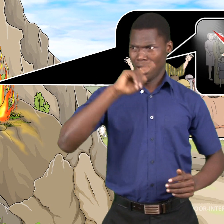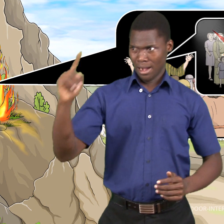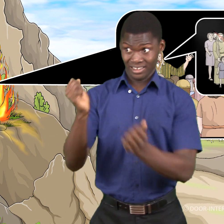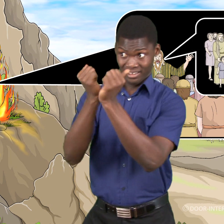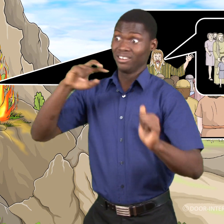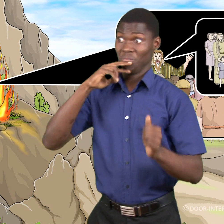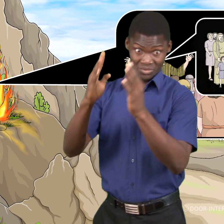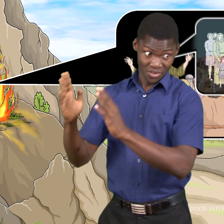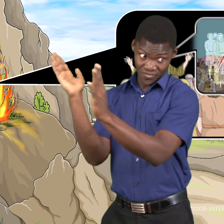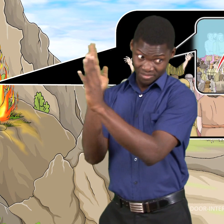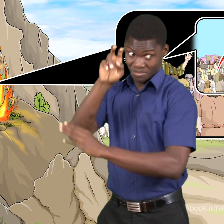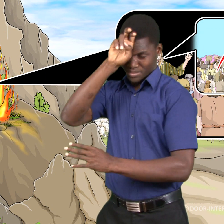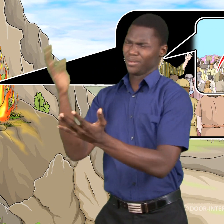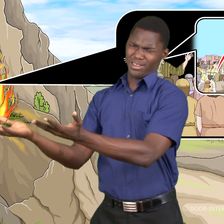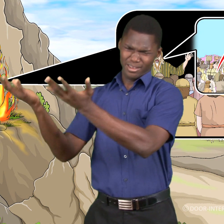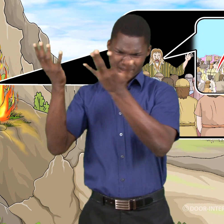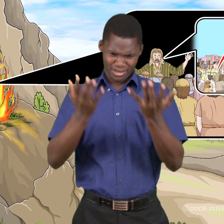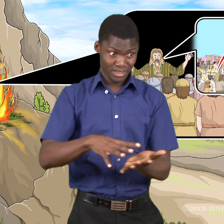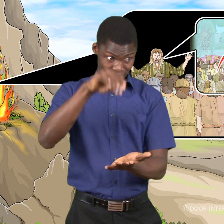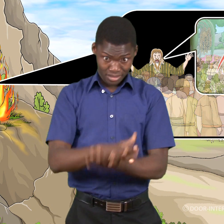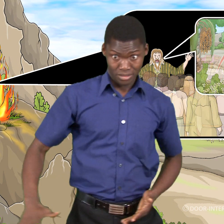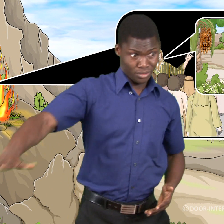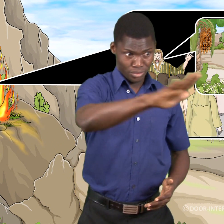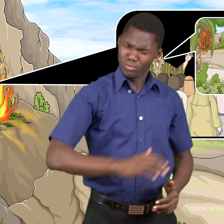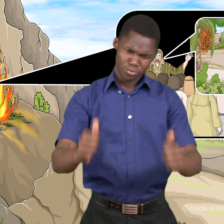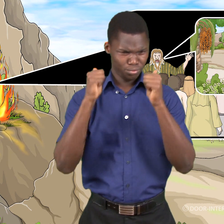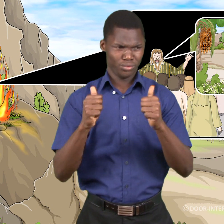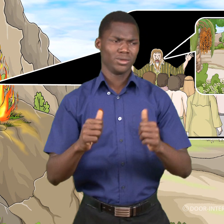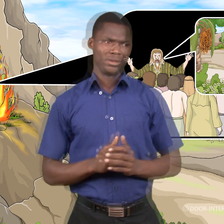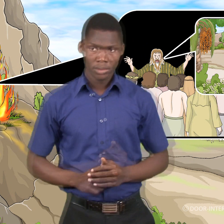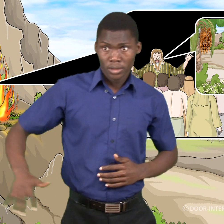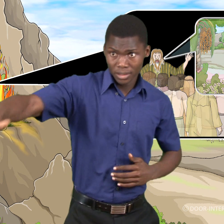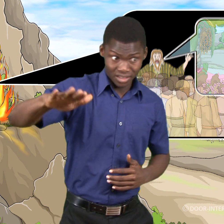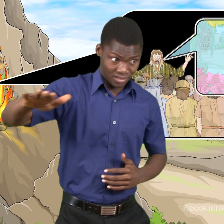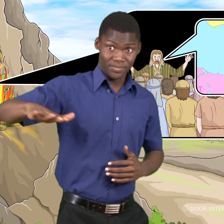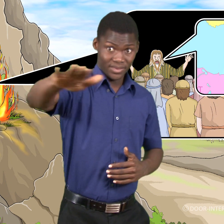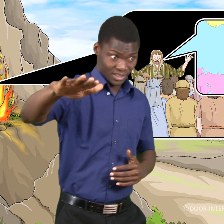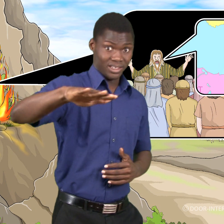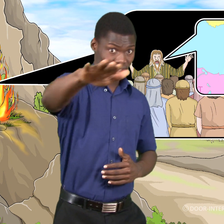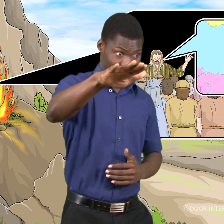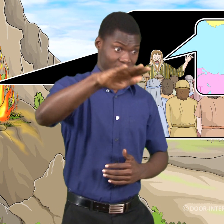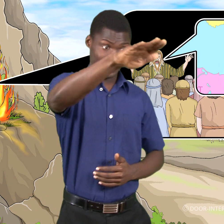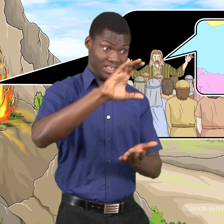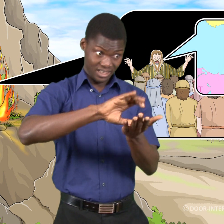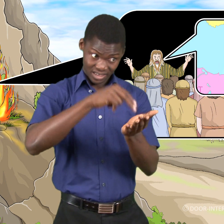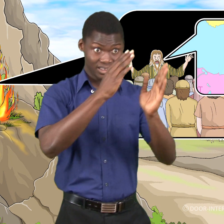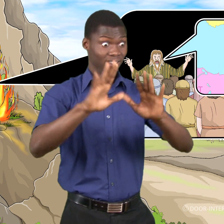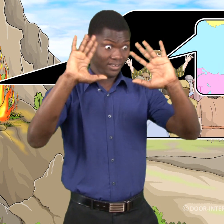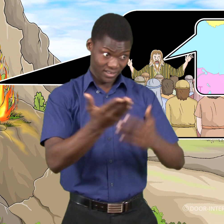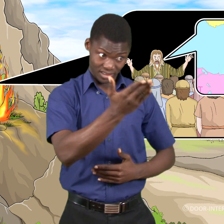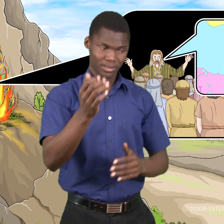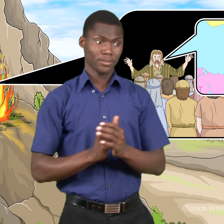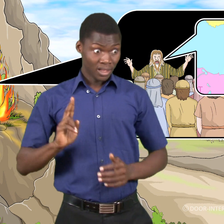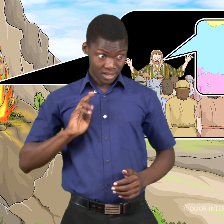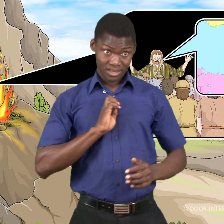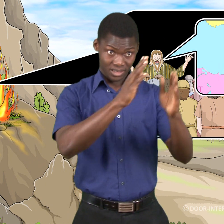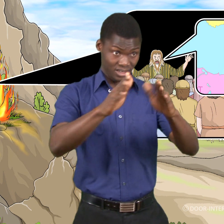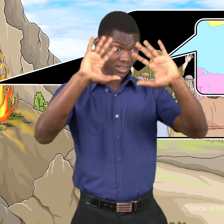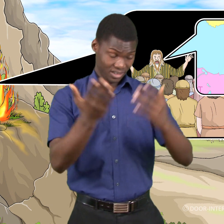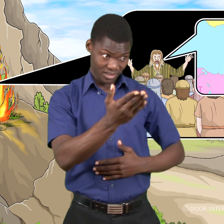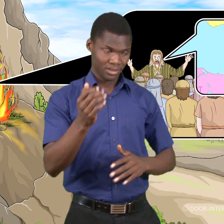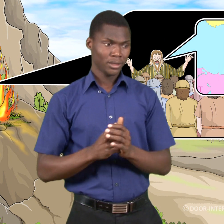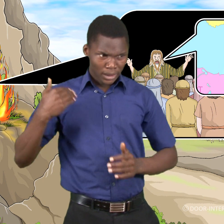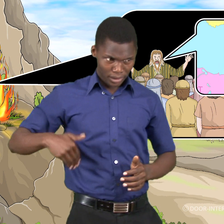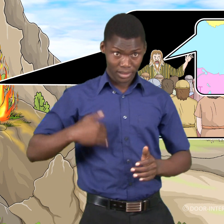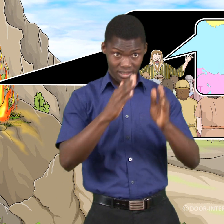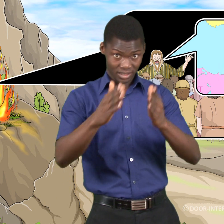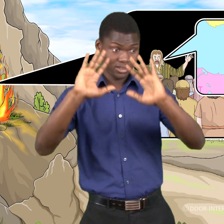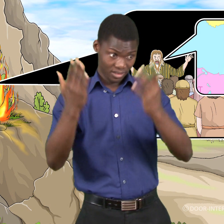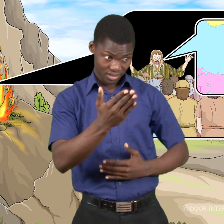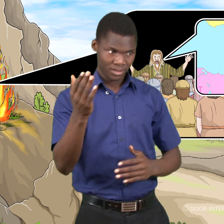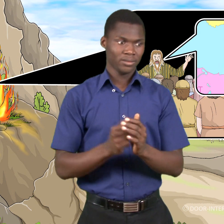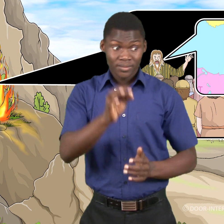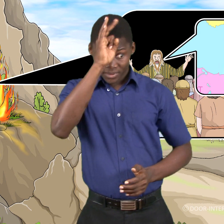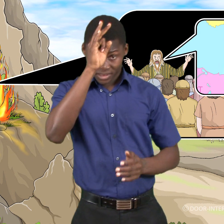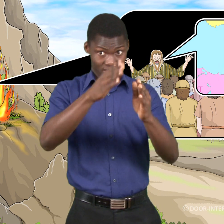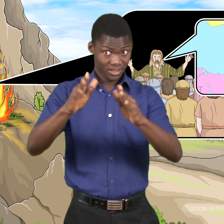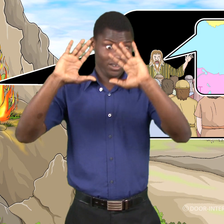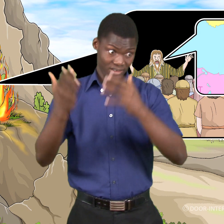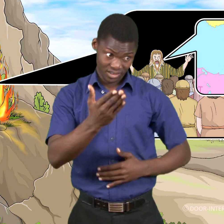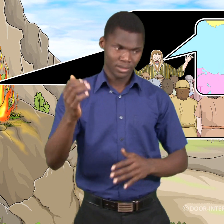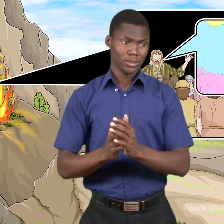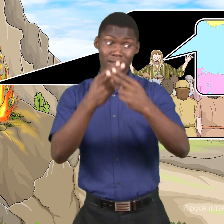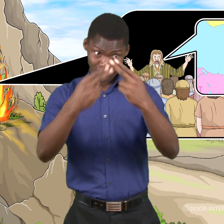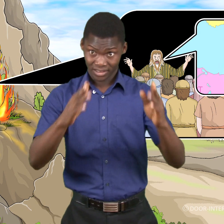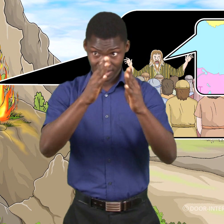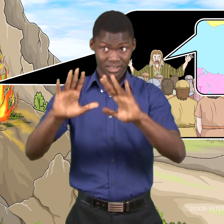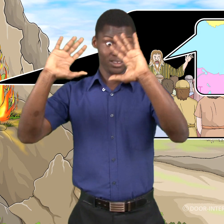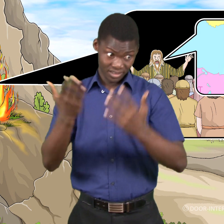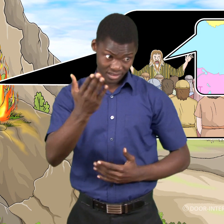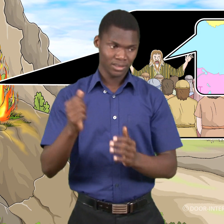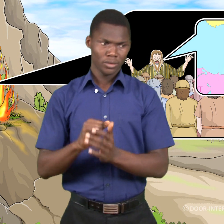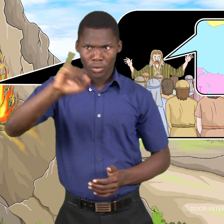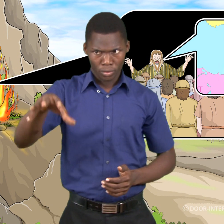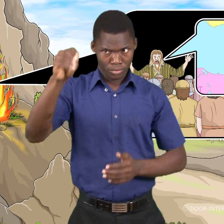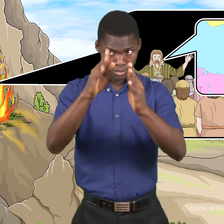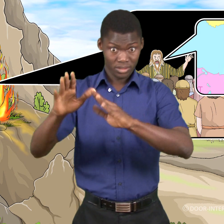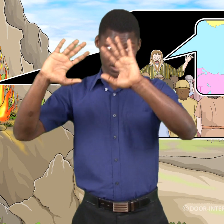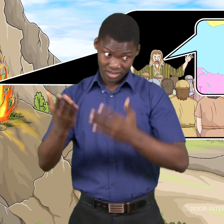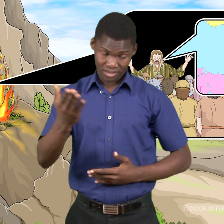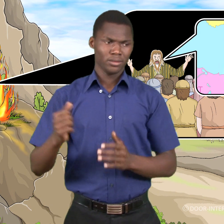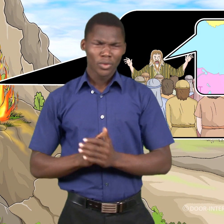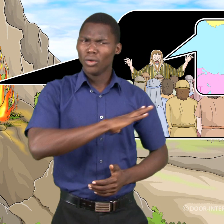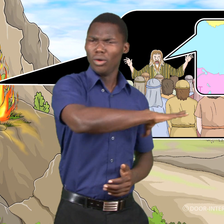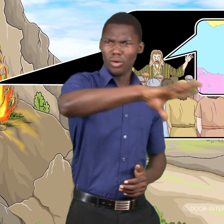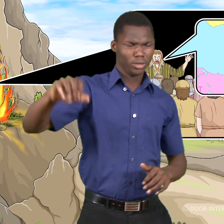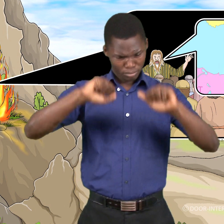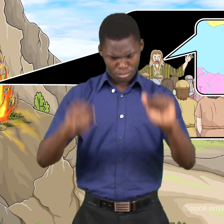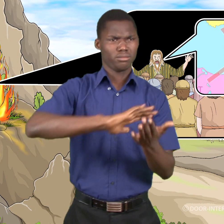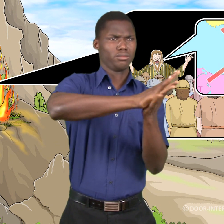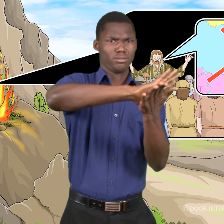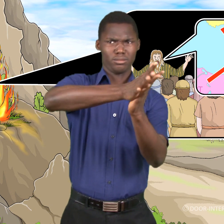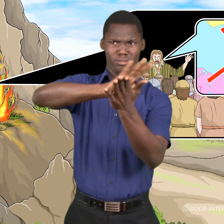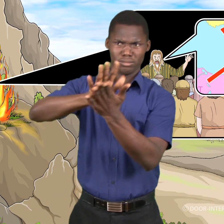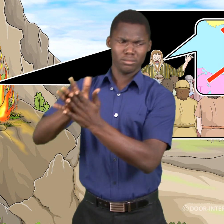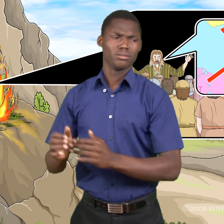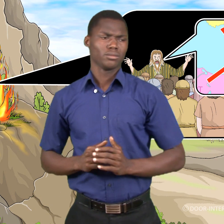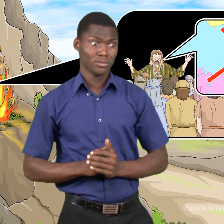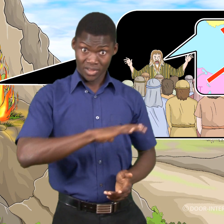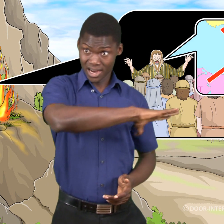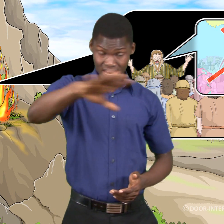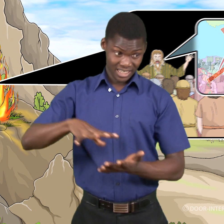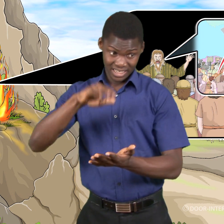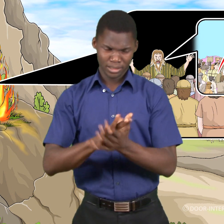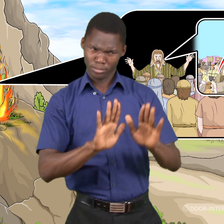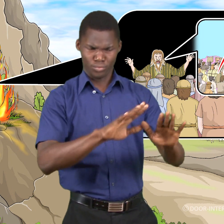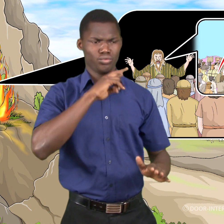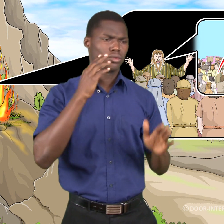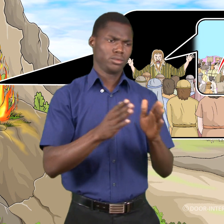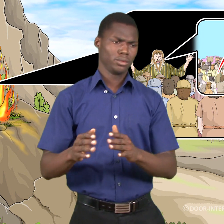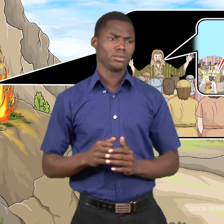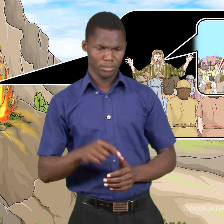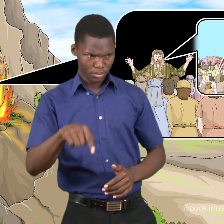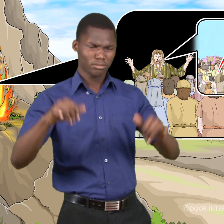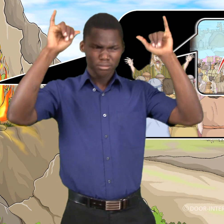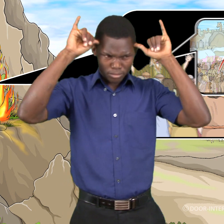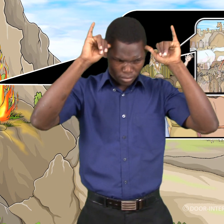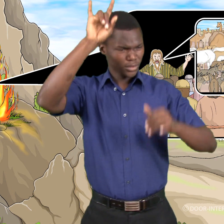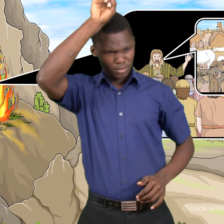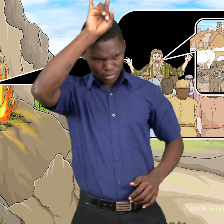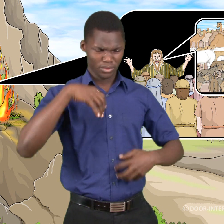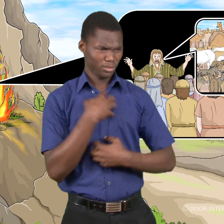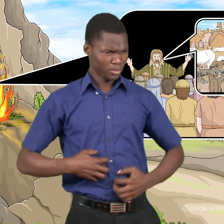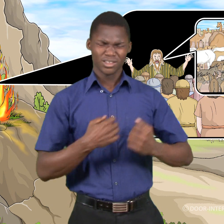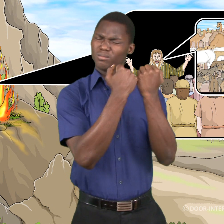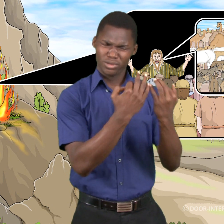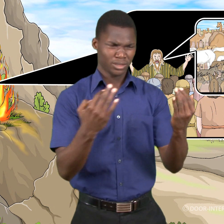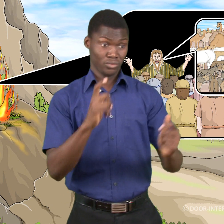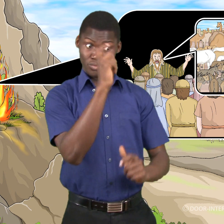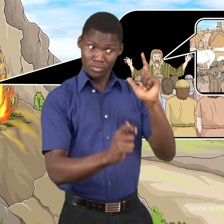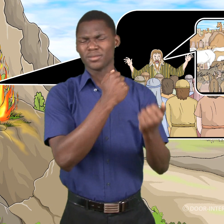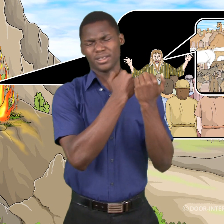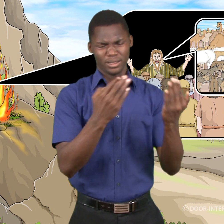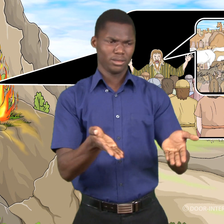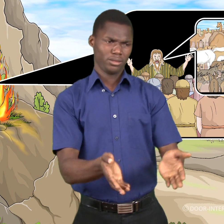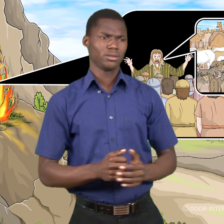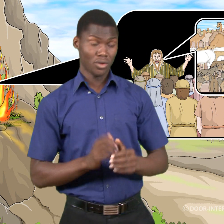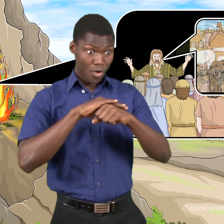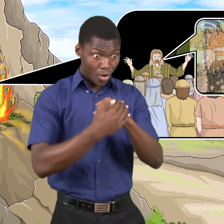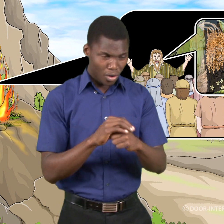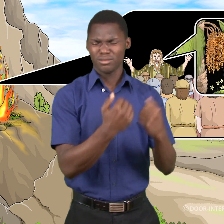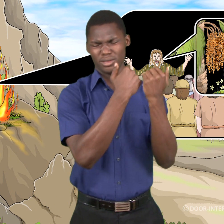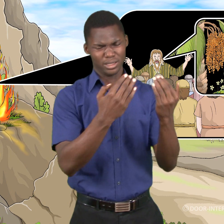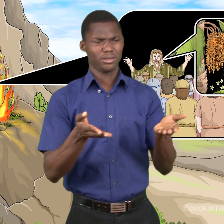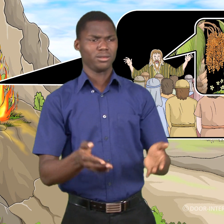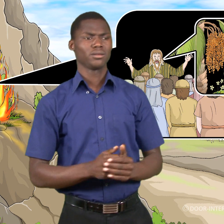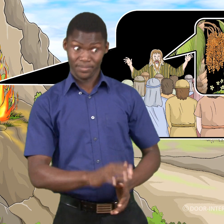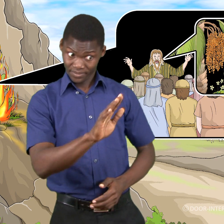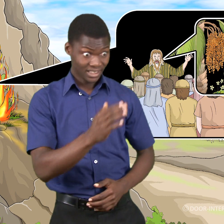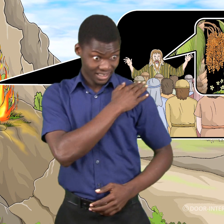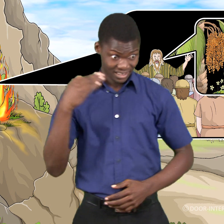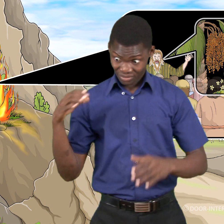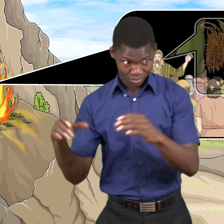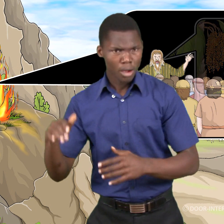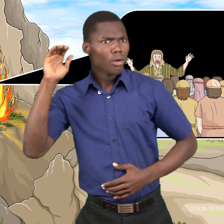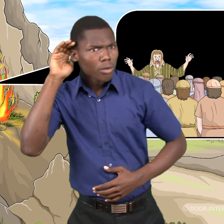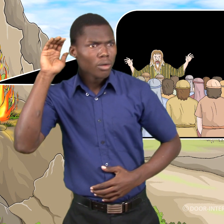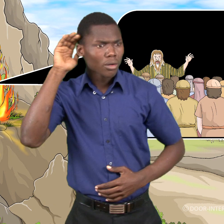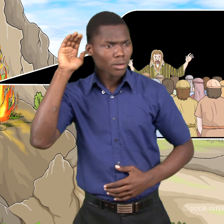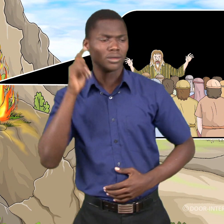And I have promised to bring you up out of your affliction in Egypt, into the land of the Canaanites, Hittites, Amorites, Perizzites, Hivites, and Jebusites—a land flowing with milk and honey.’